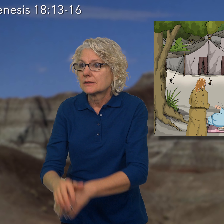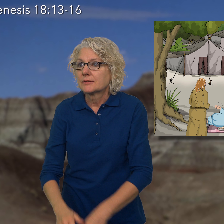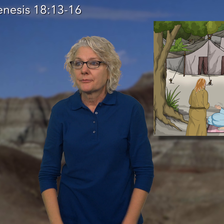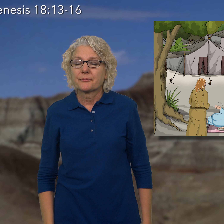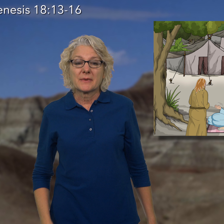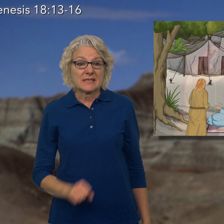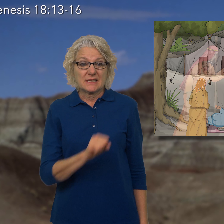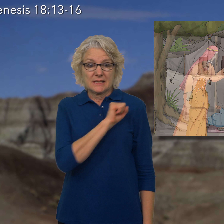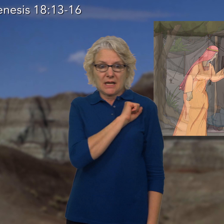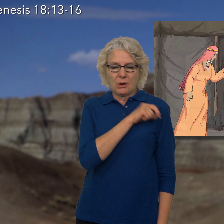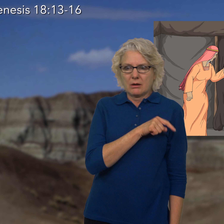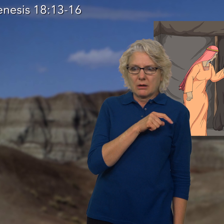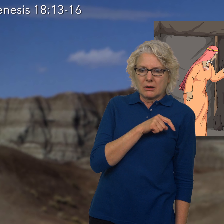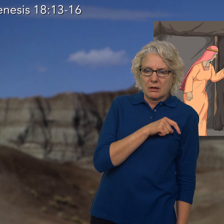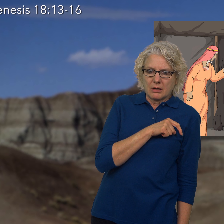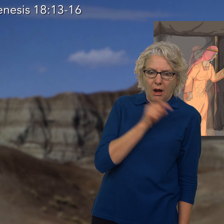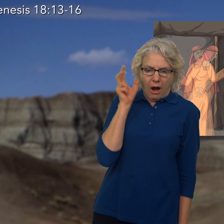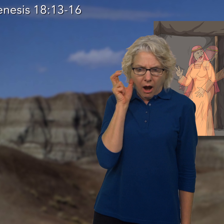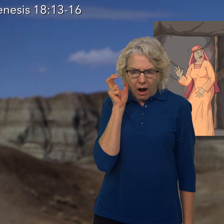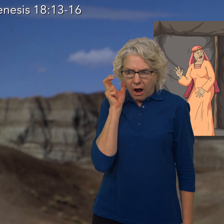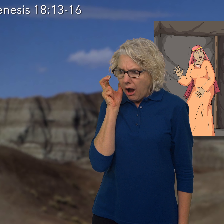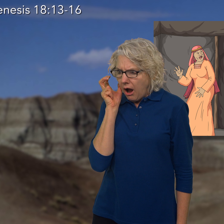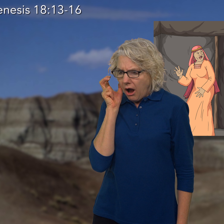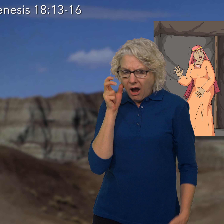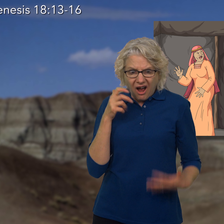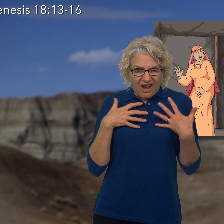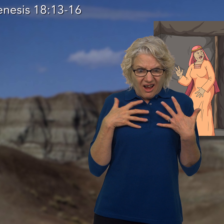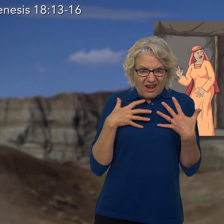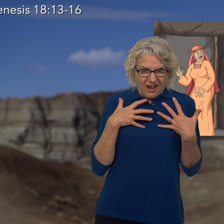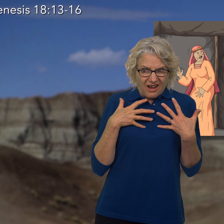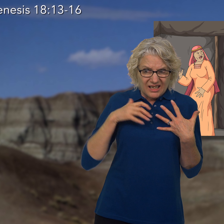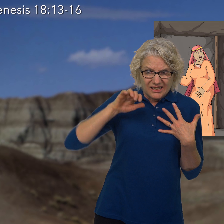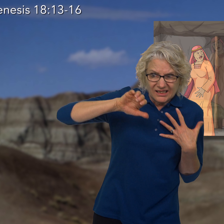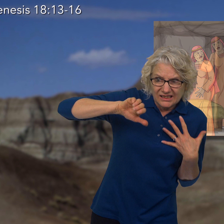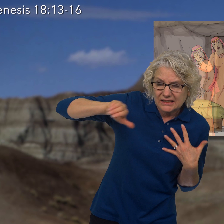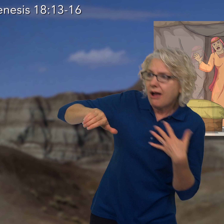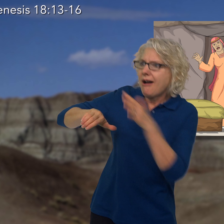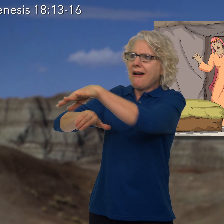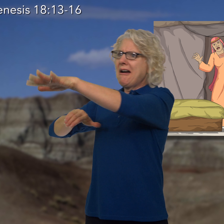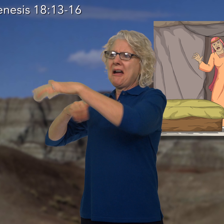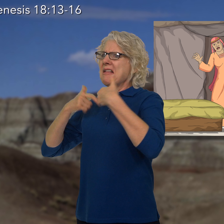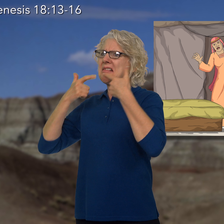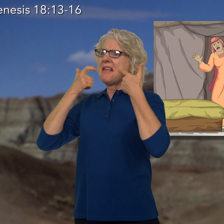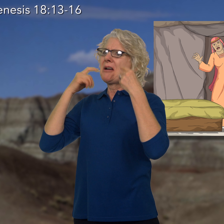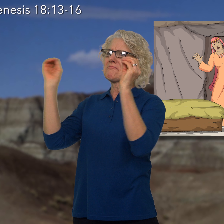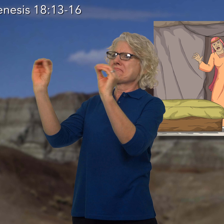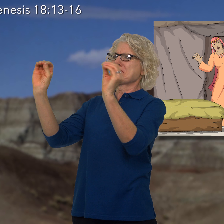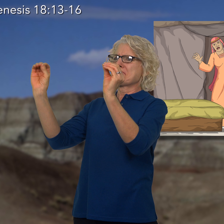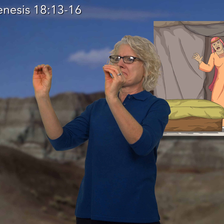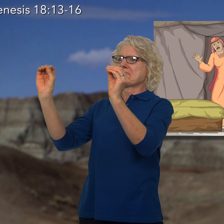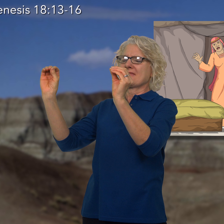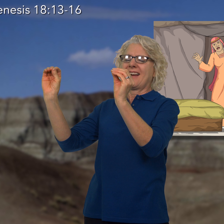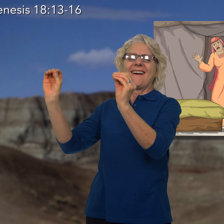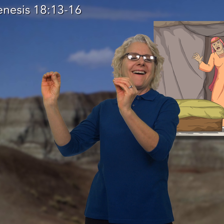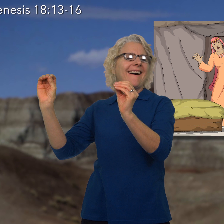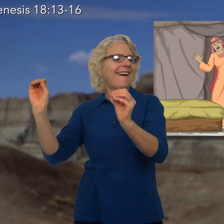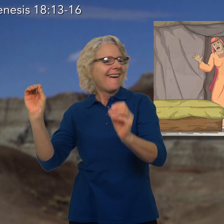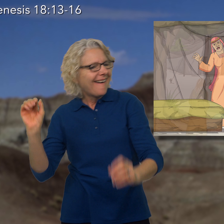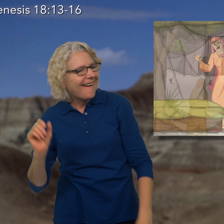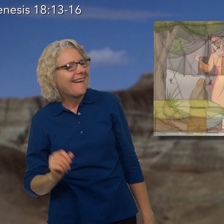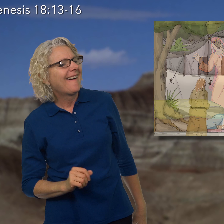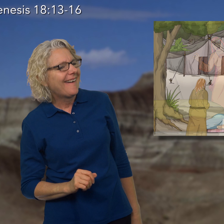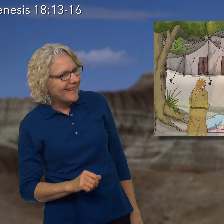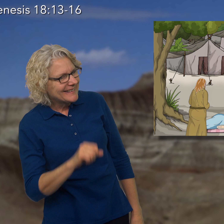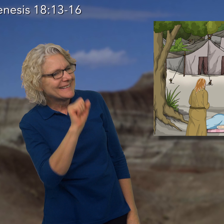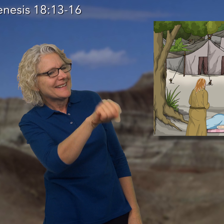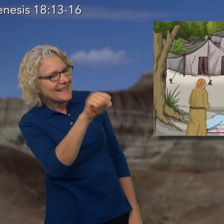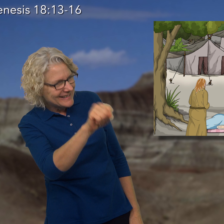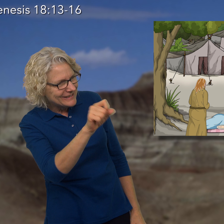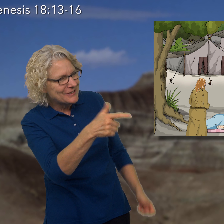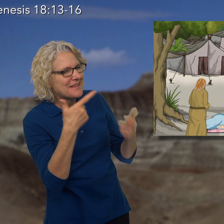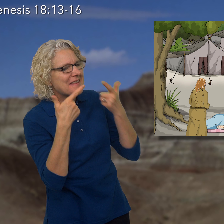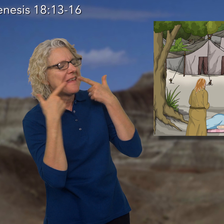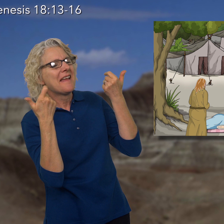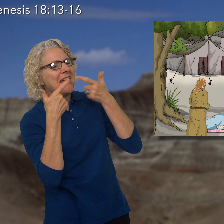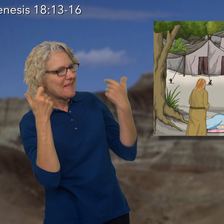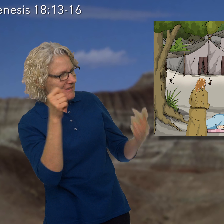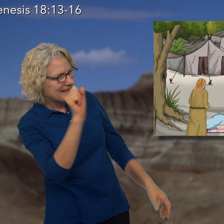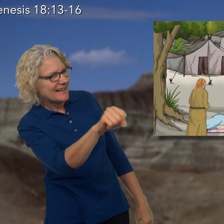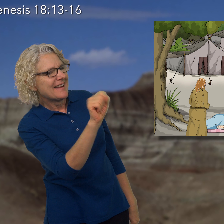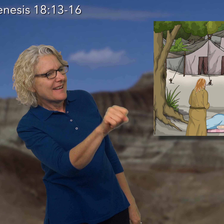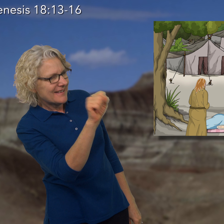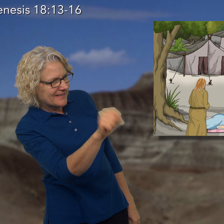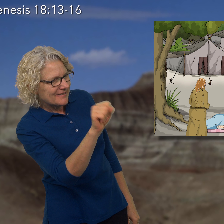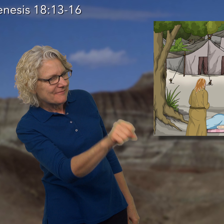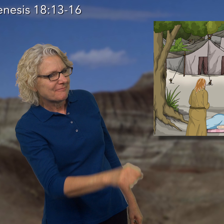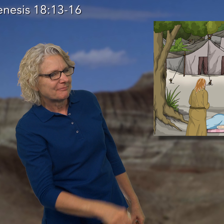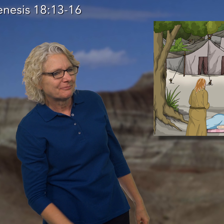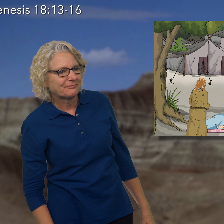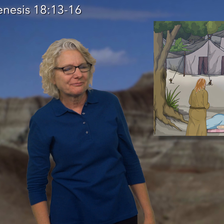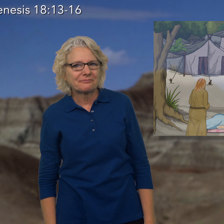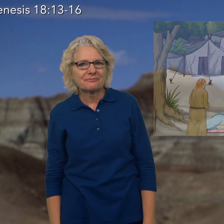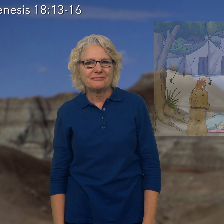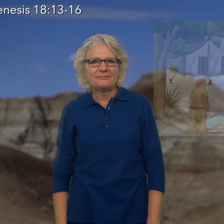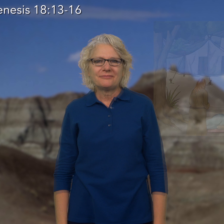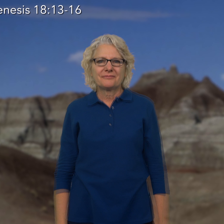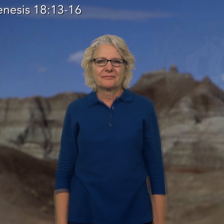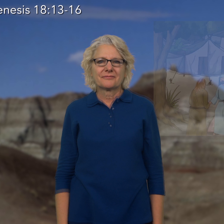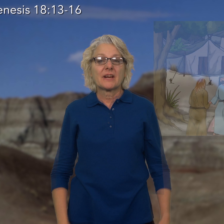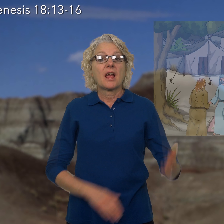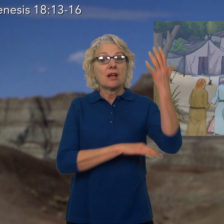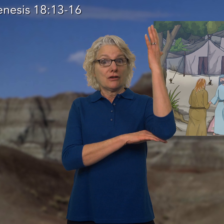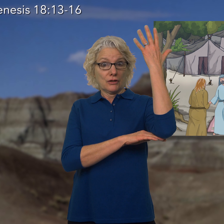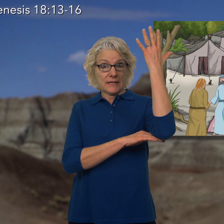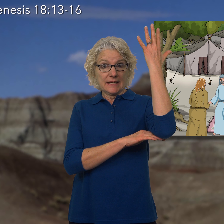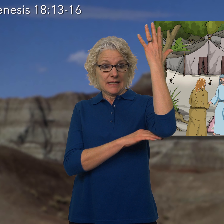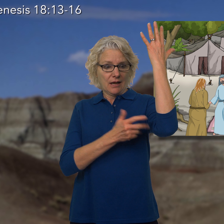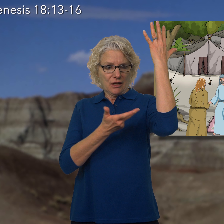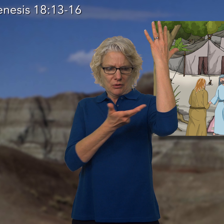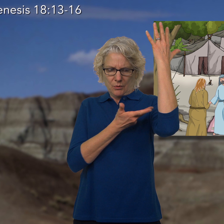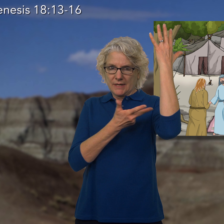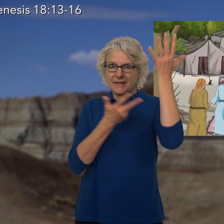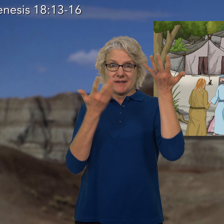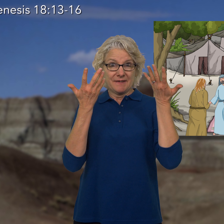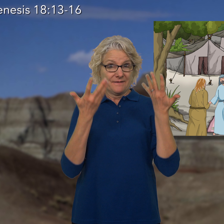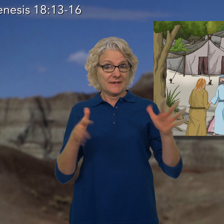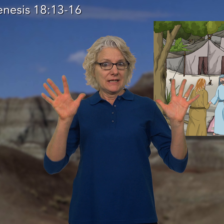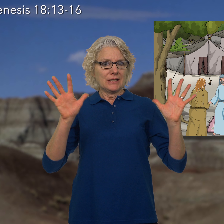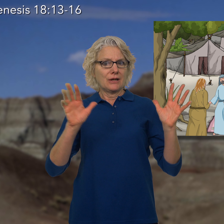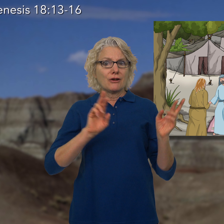But Sarah was afraid, so she denied it and said, “I did not laugh.” “No,” replied the LORD, “but you did laugh.”